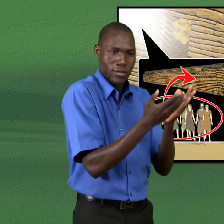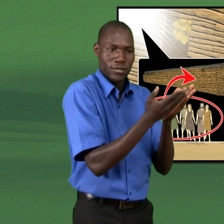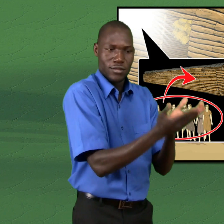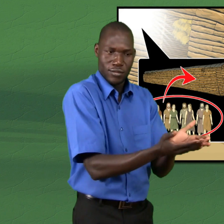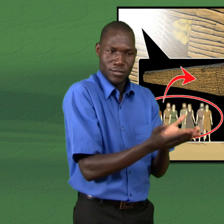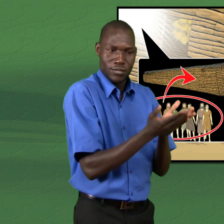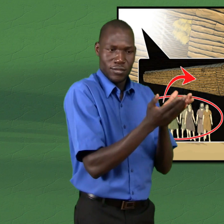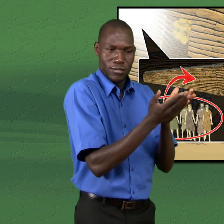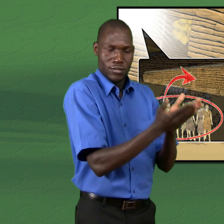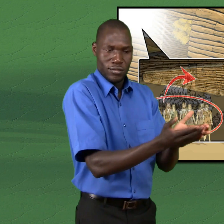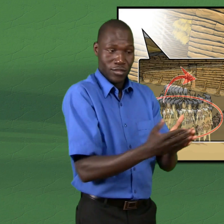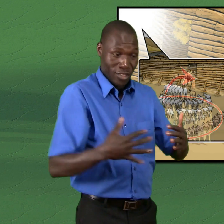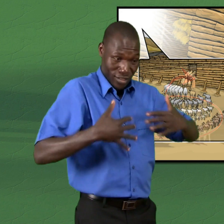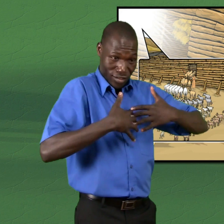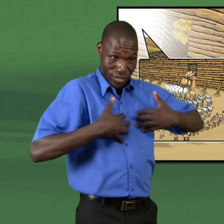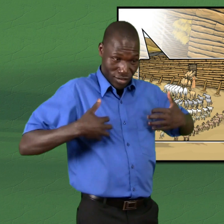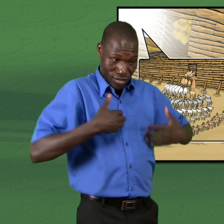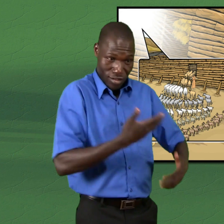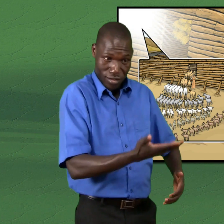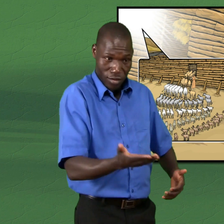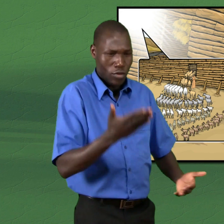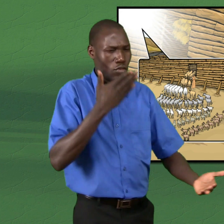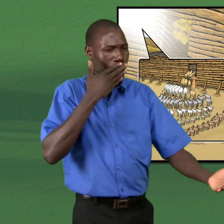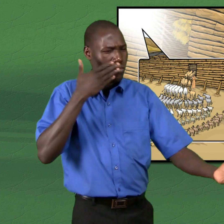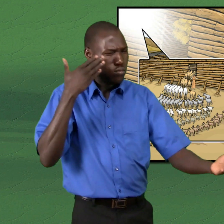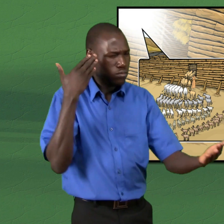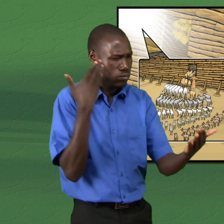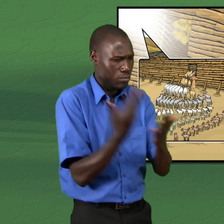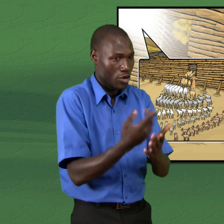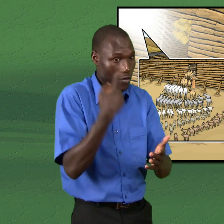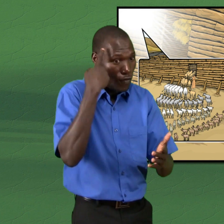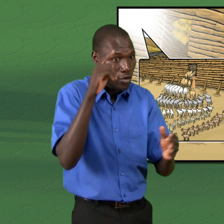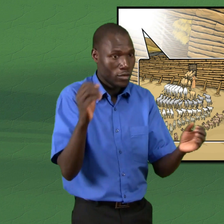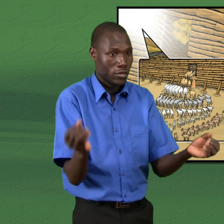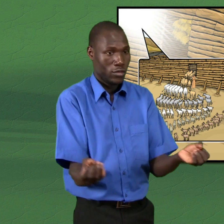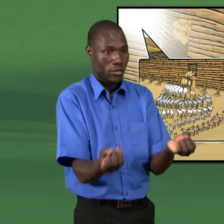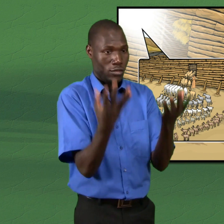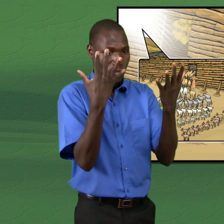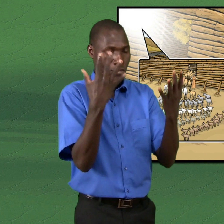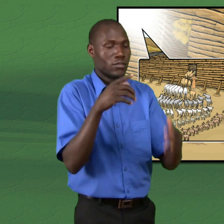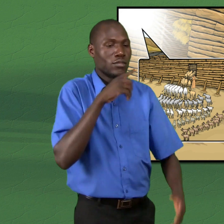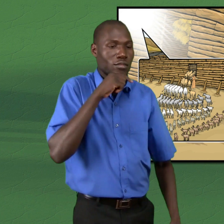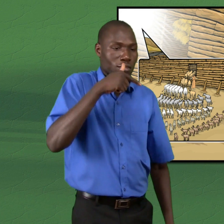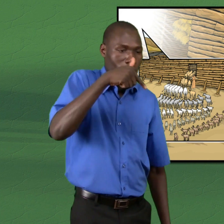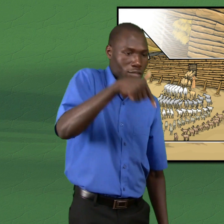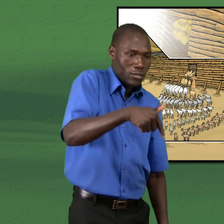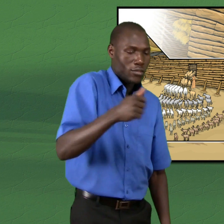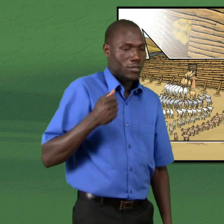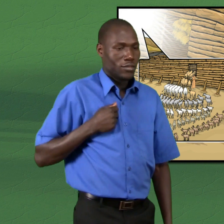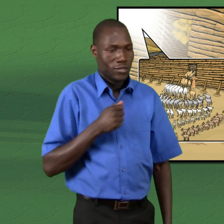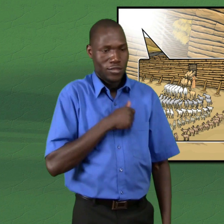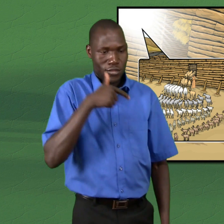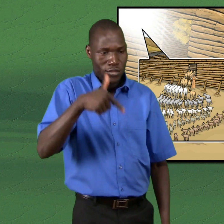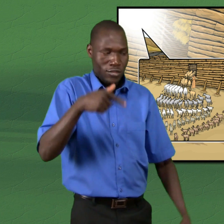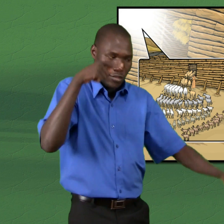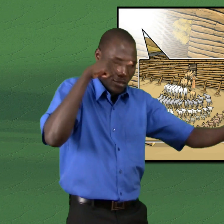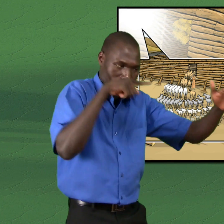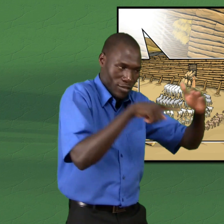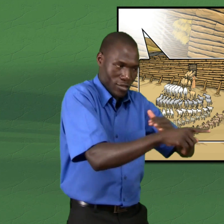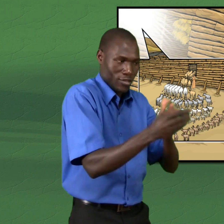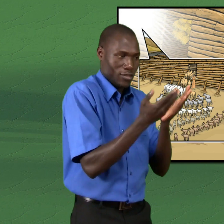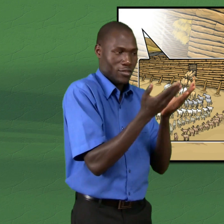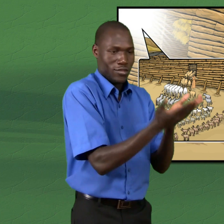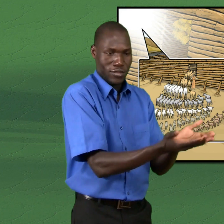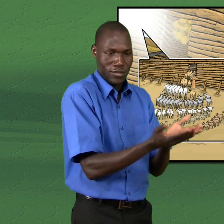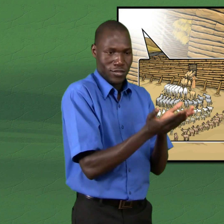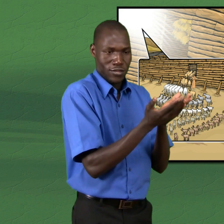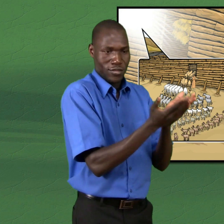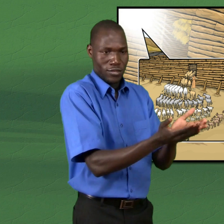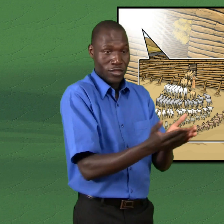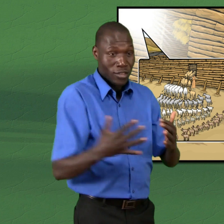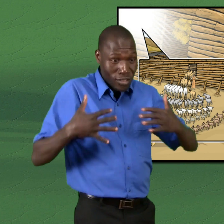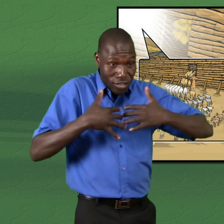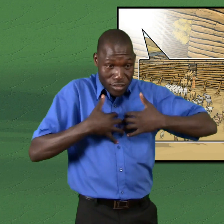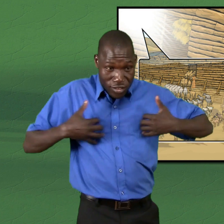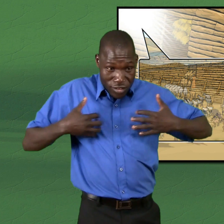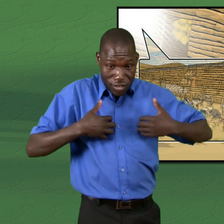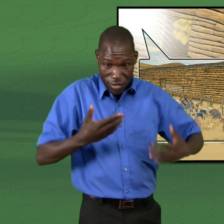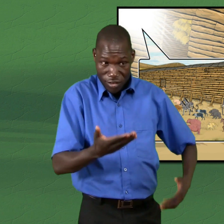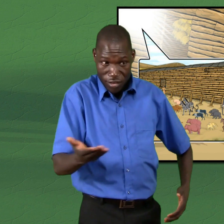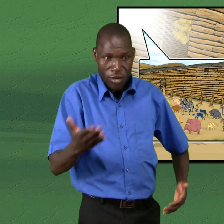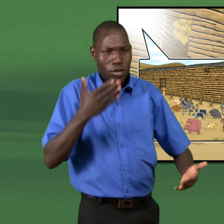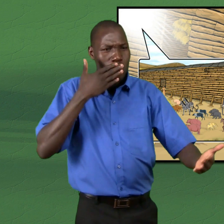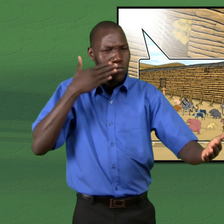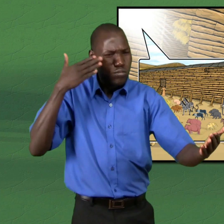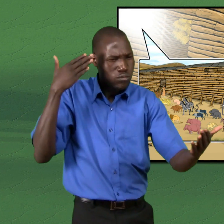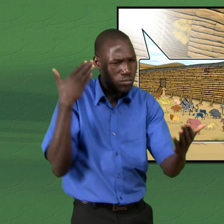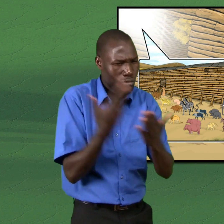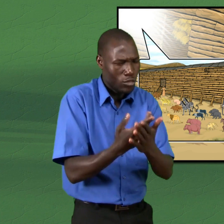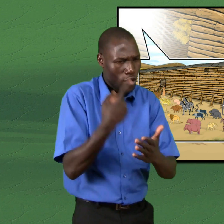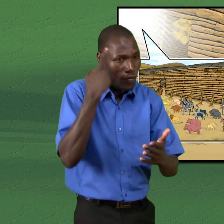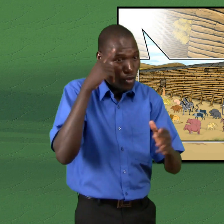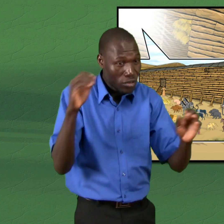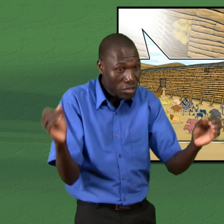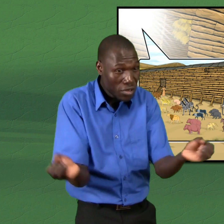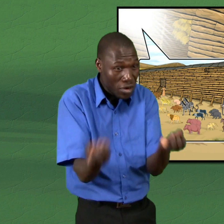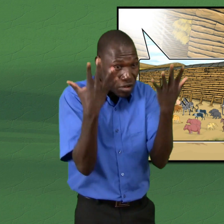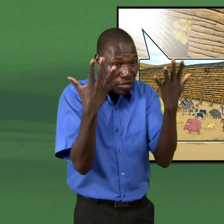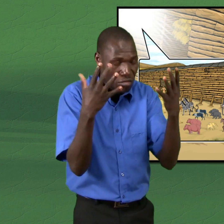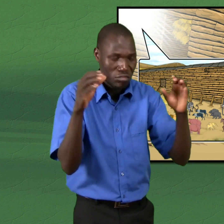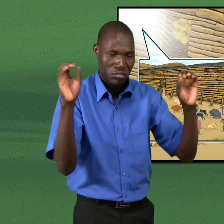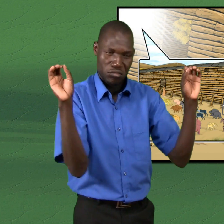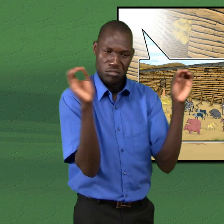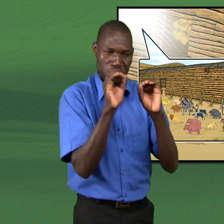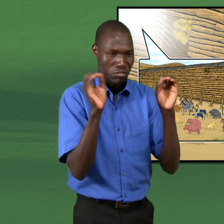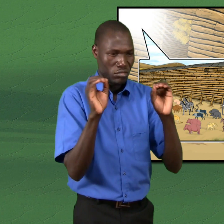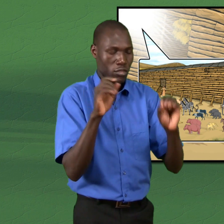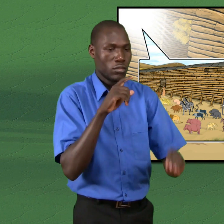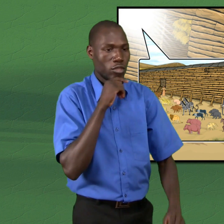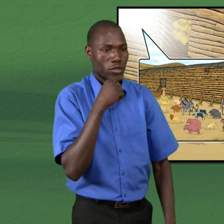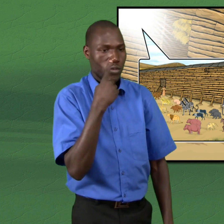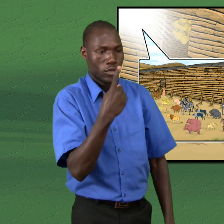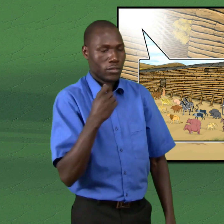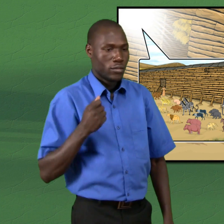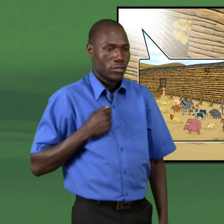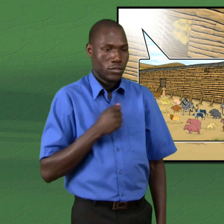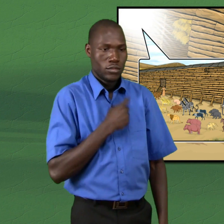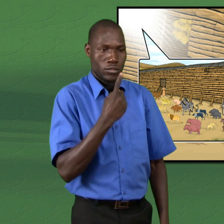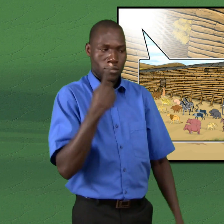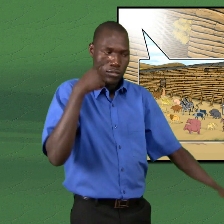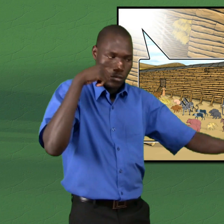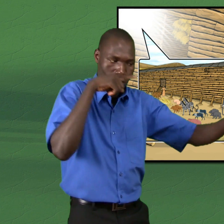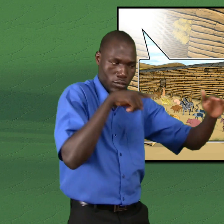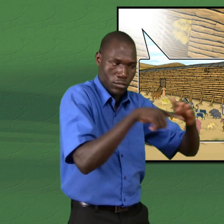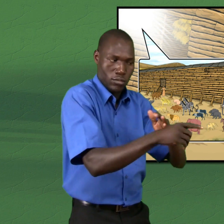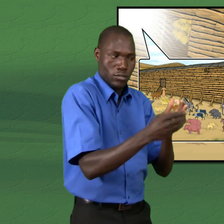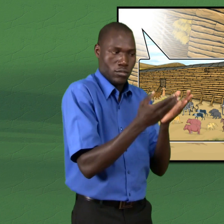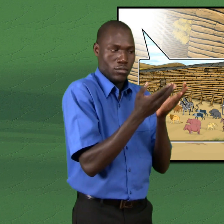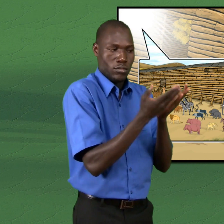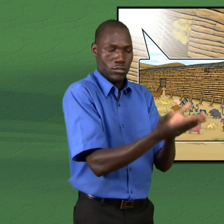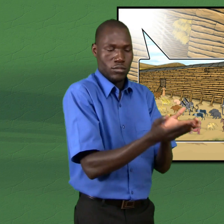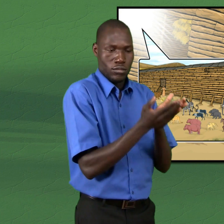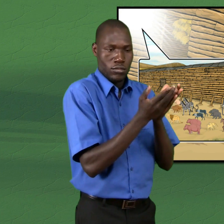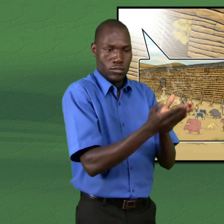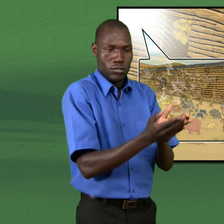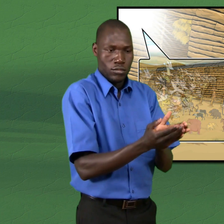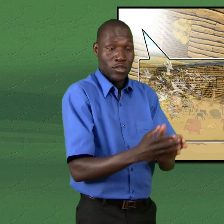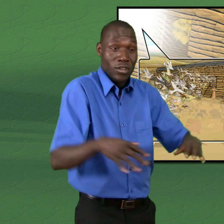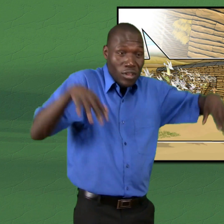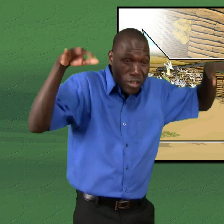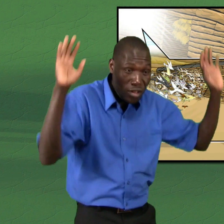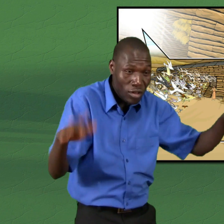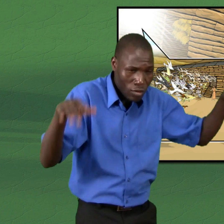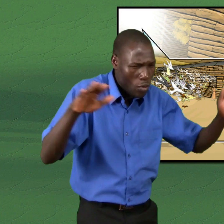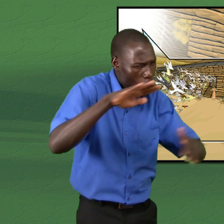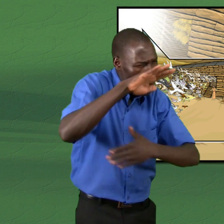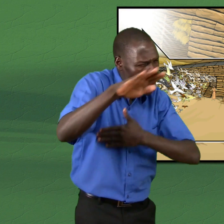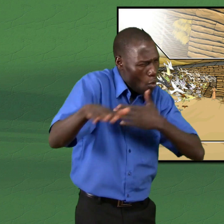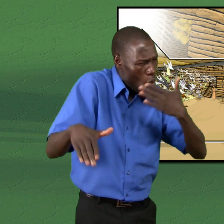You are to take with you seven pairs of every kind of clean animal, a male and its mate; a pair of every kind of unclean animal, a male and its mate;